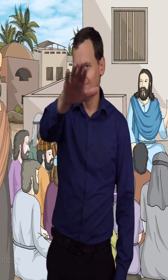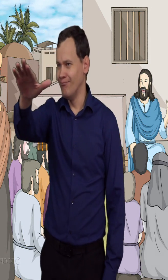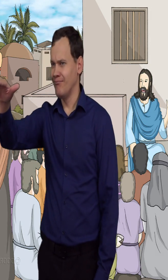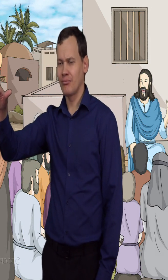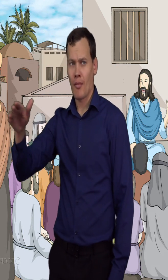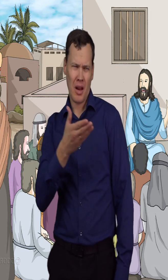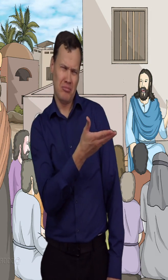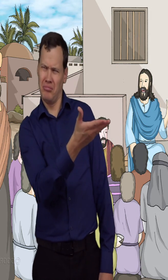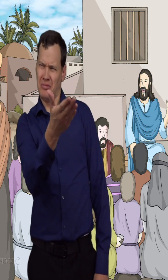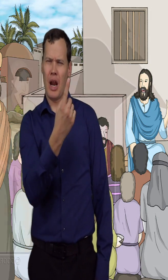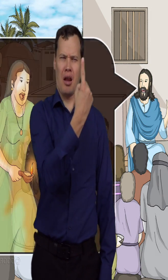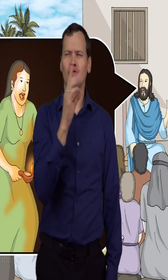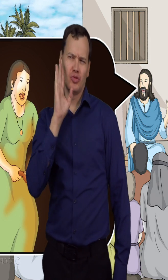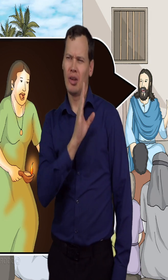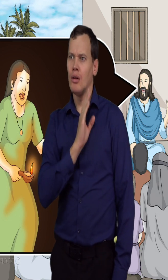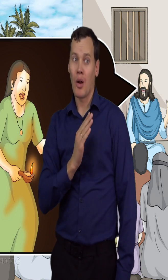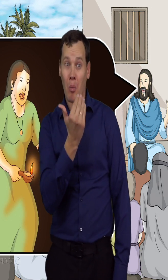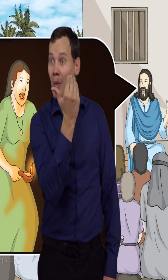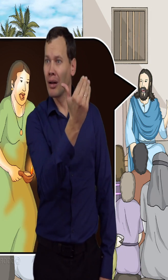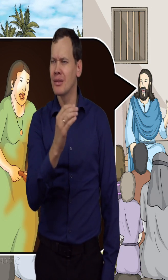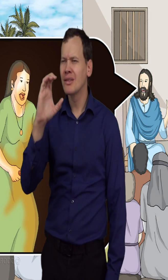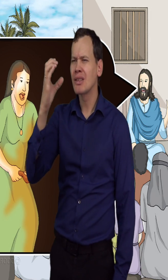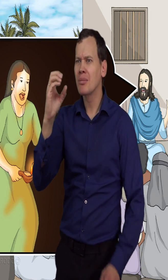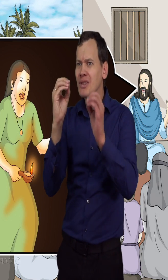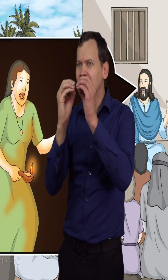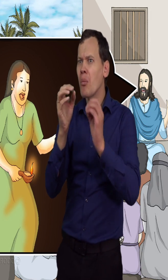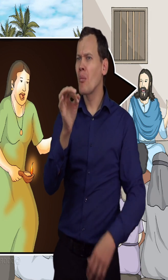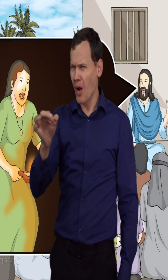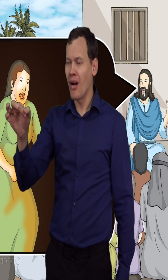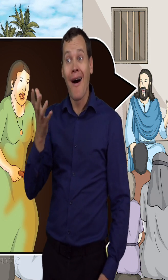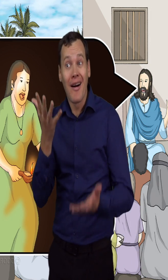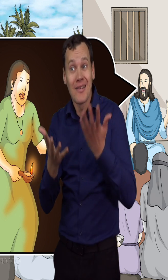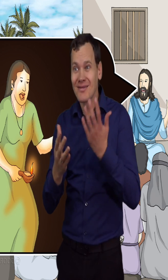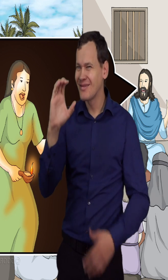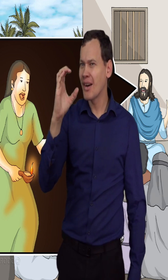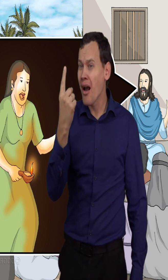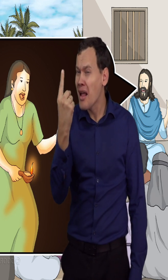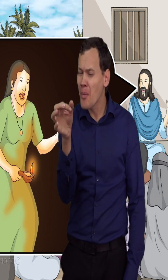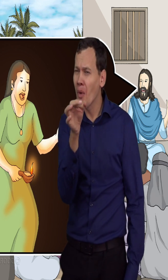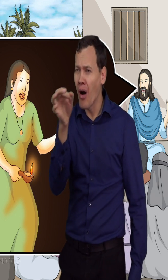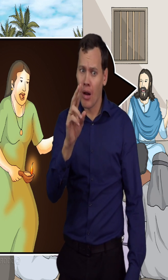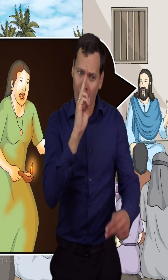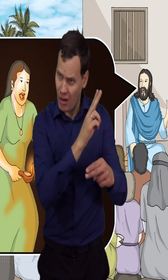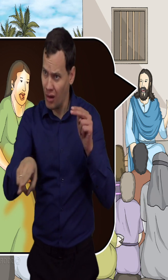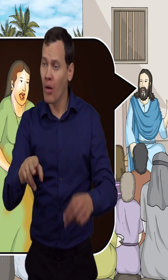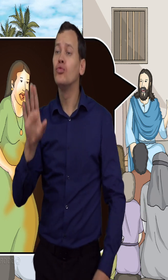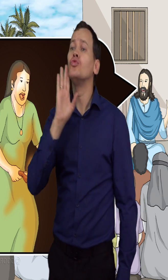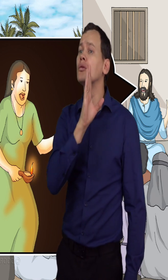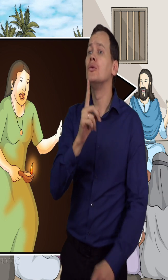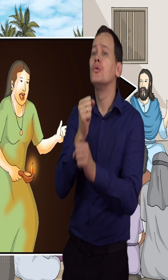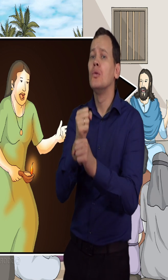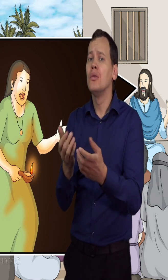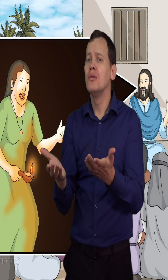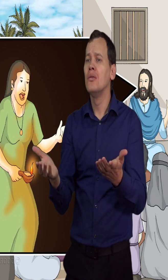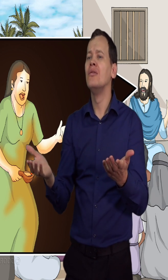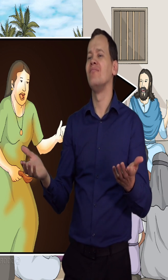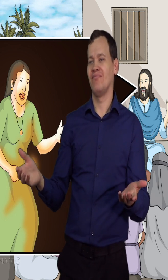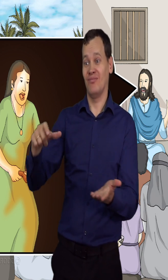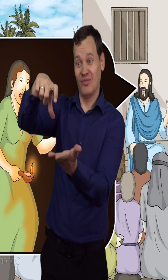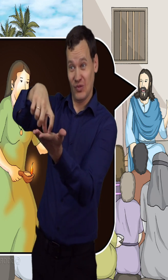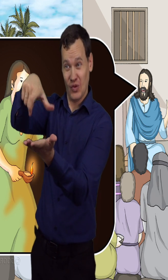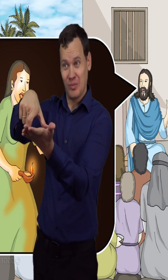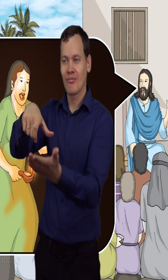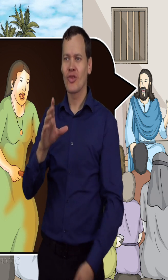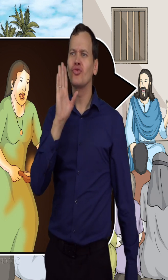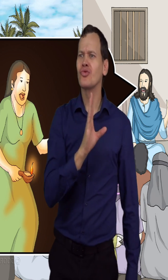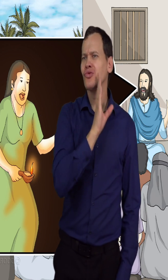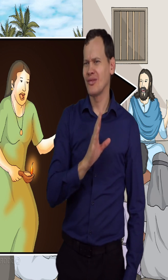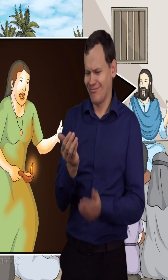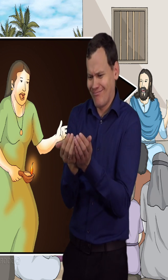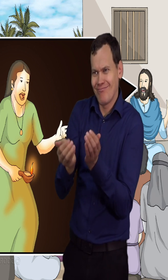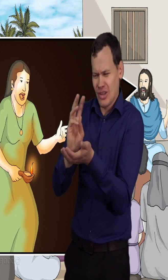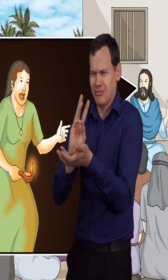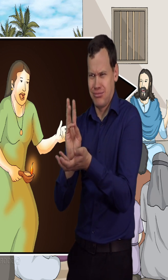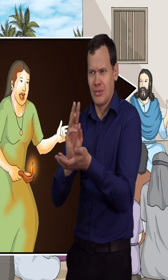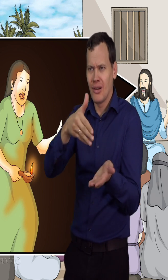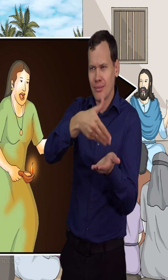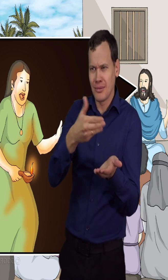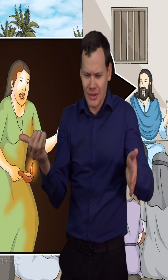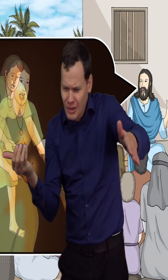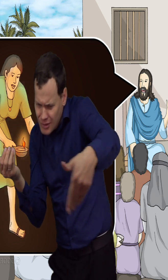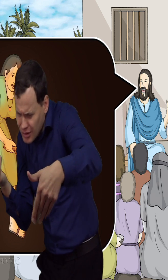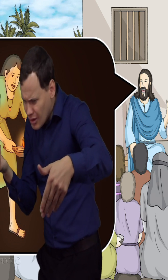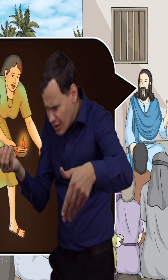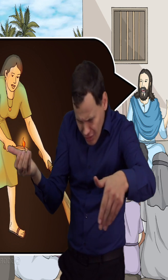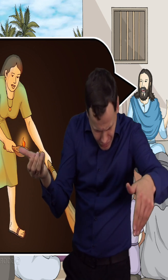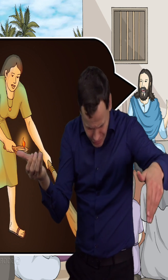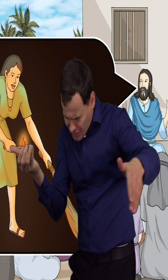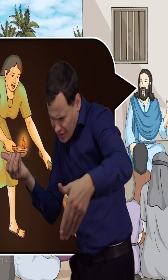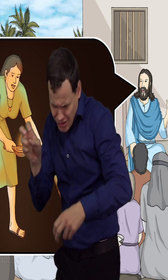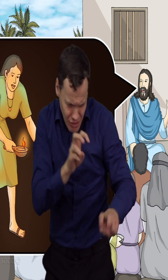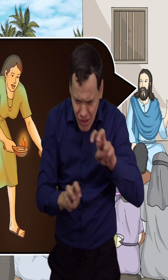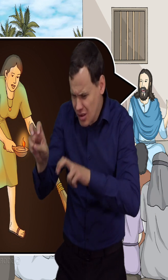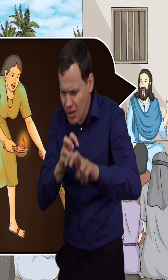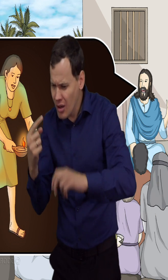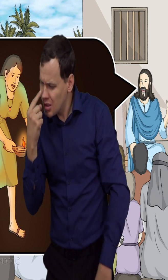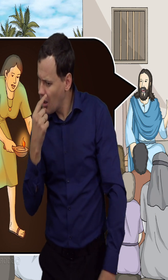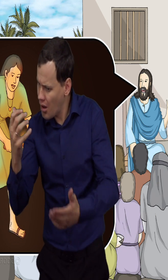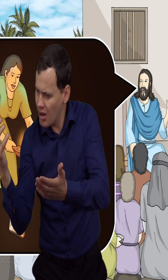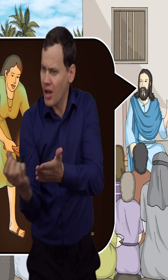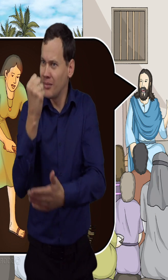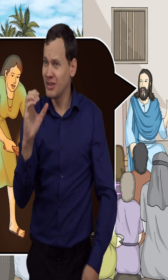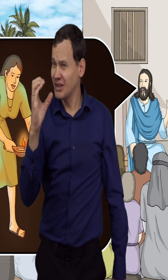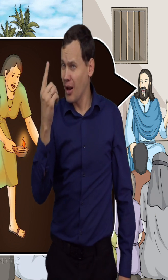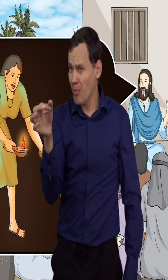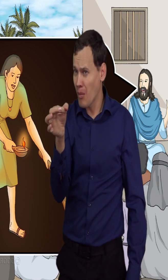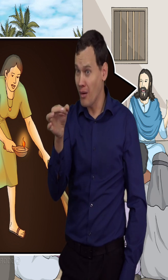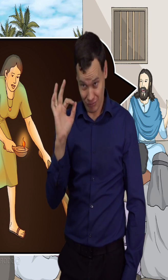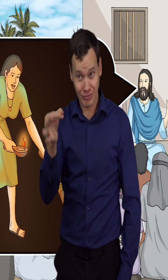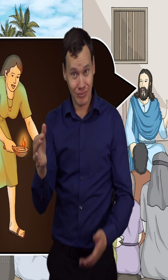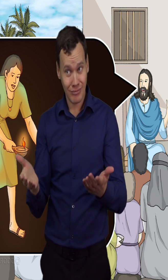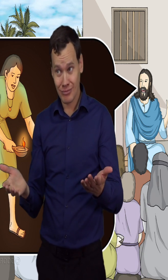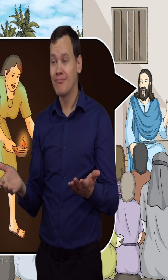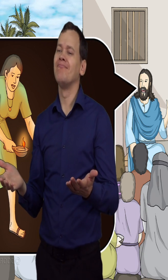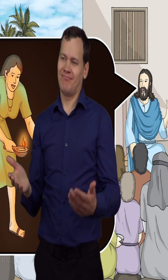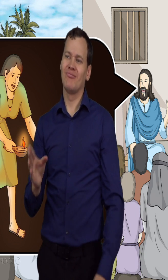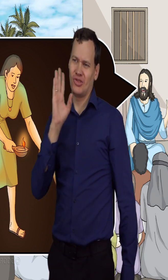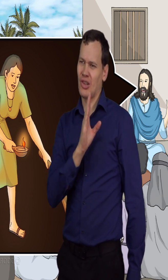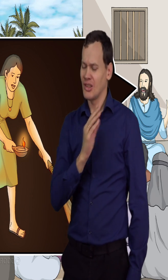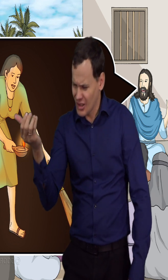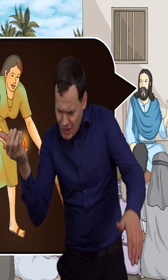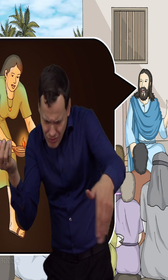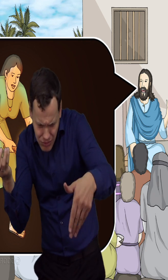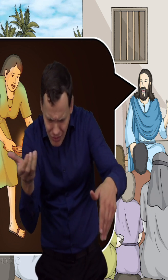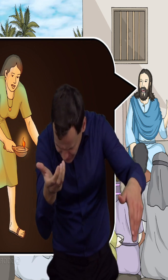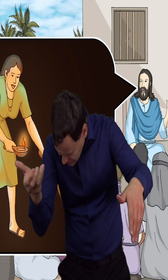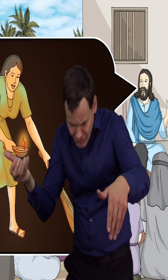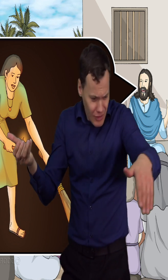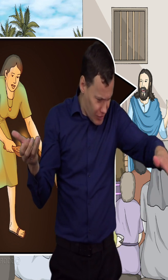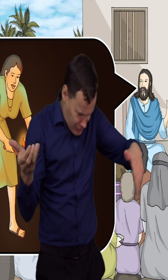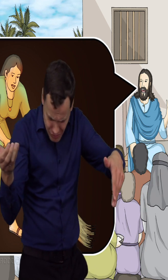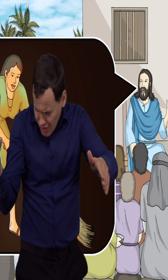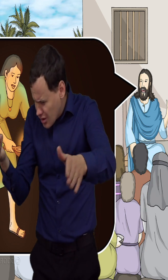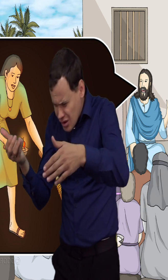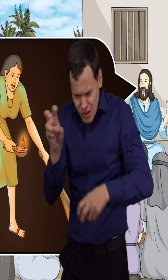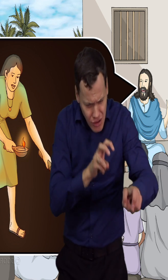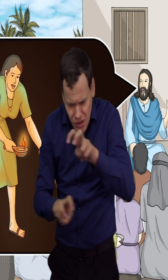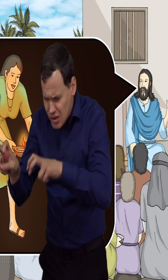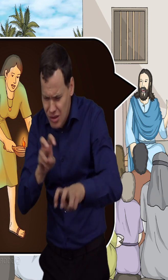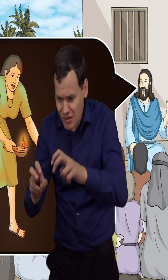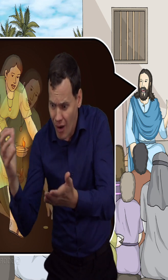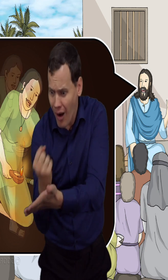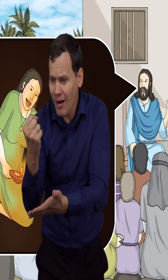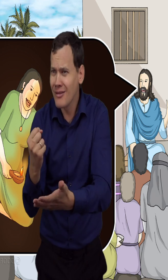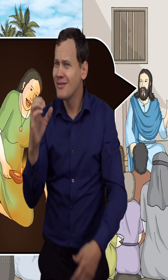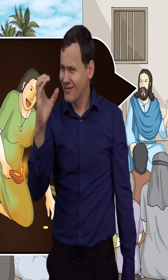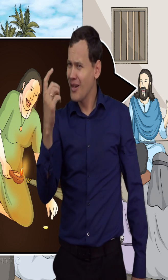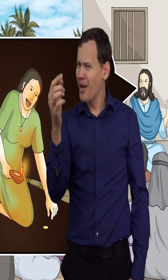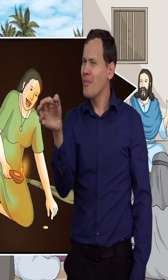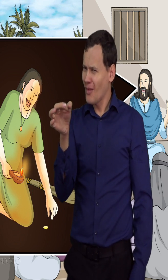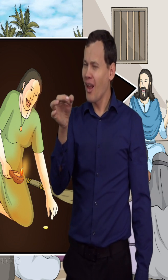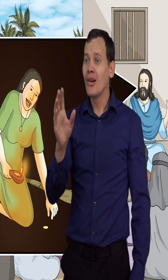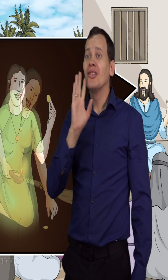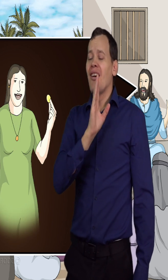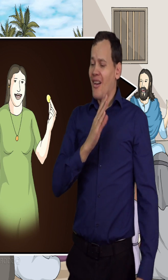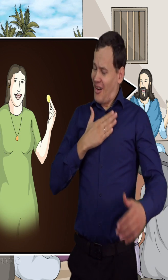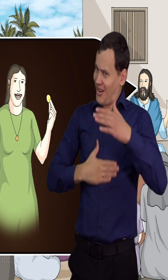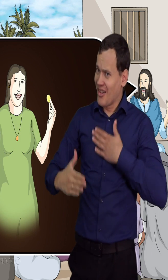Or what woman who has ten silver coins and loses one of them does not light a lamp, sweep her house, and search carefully until she finds it?